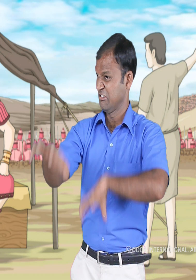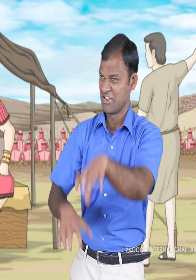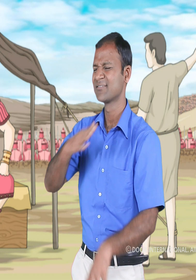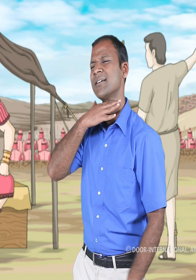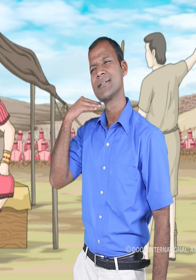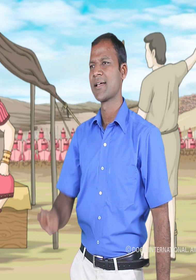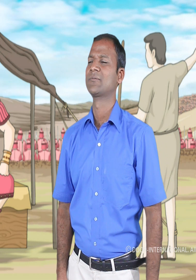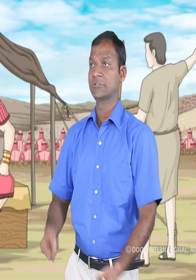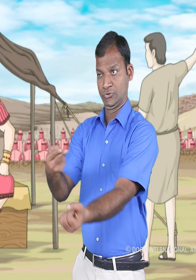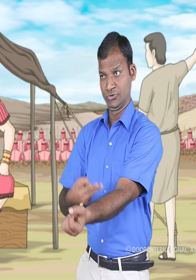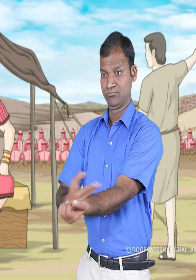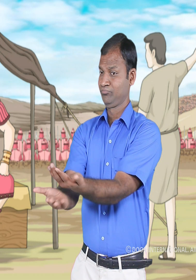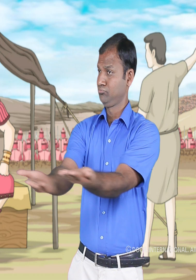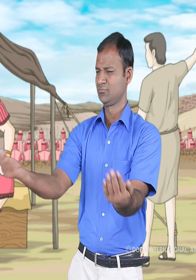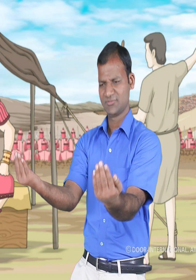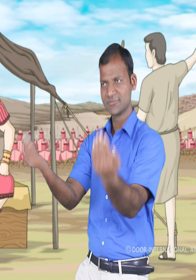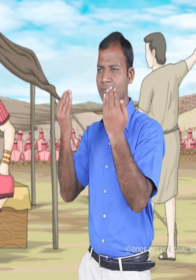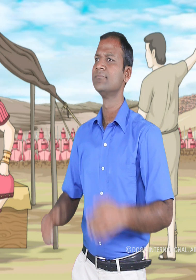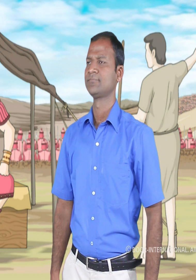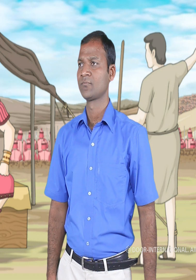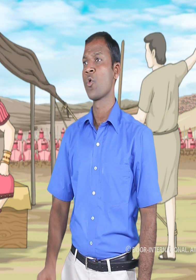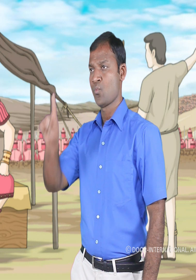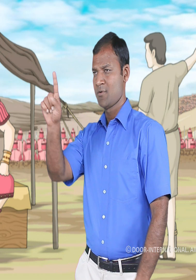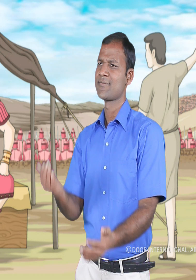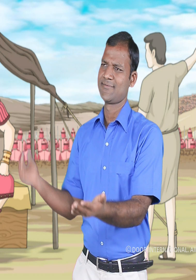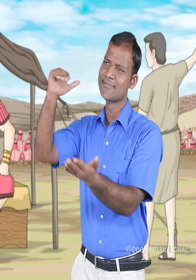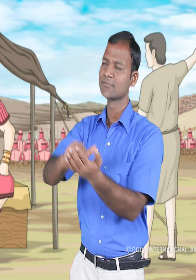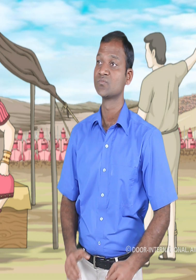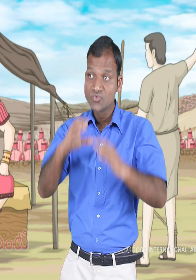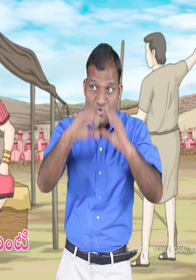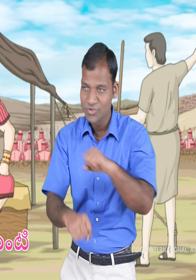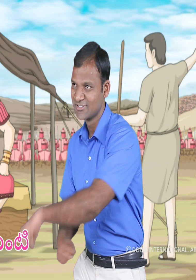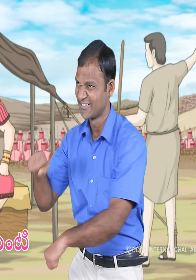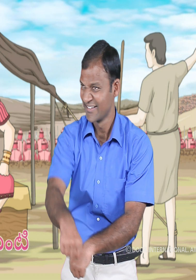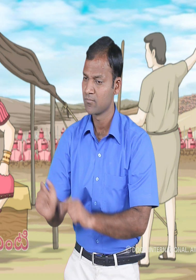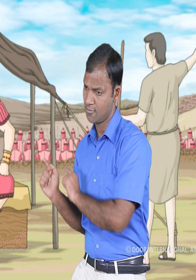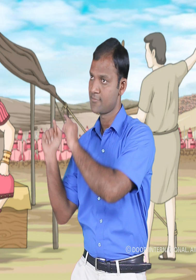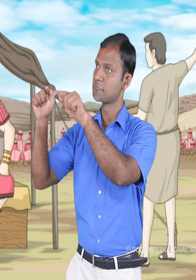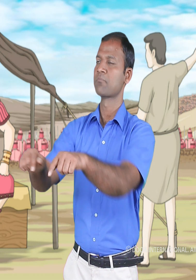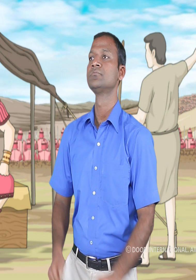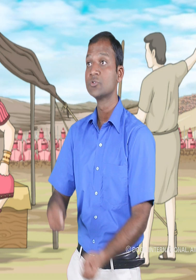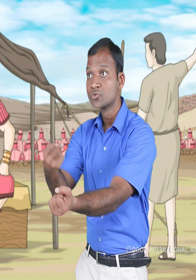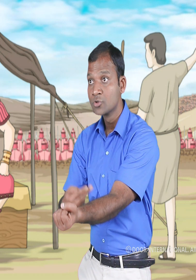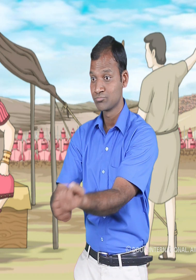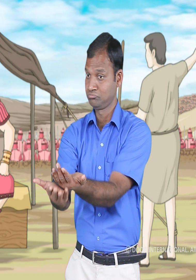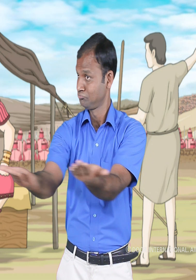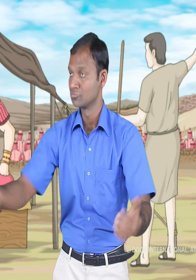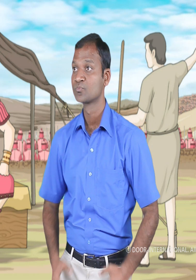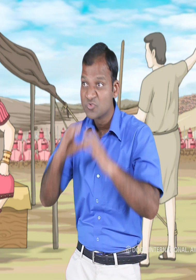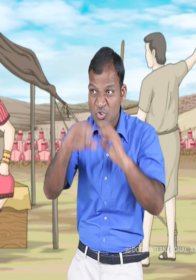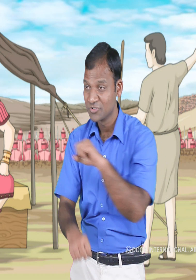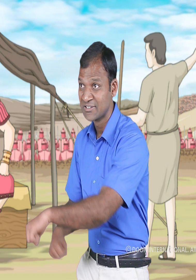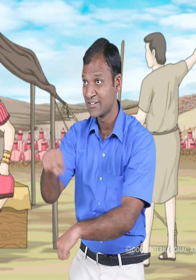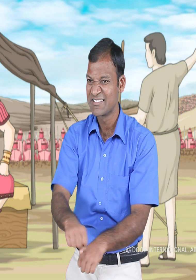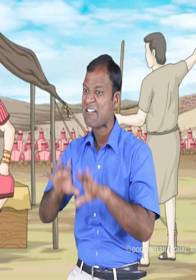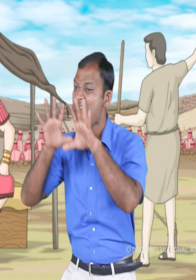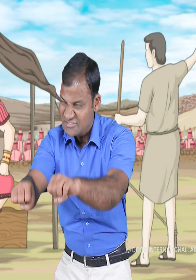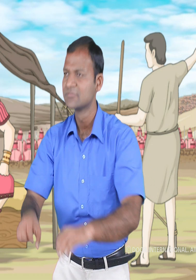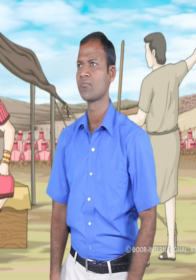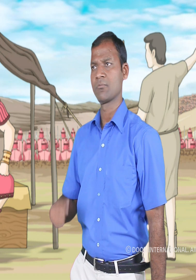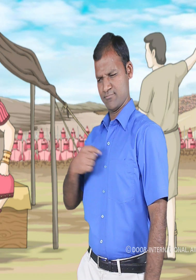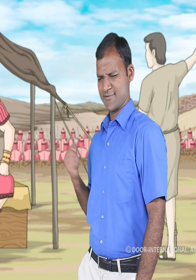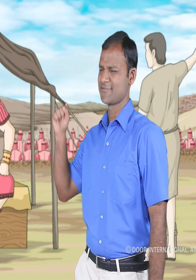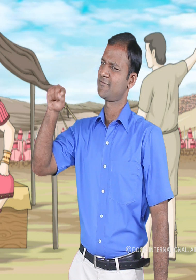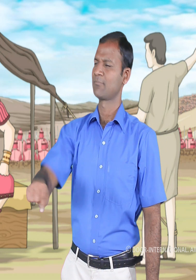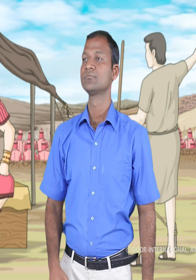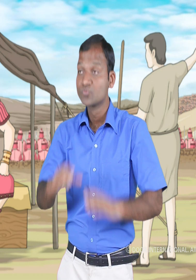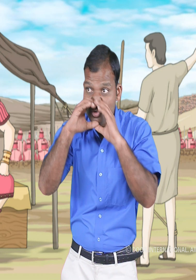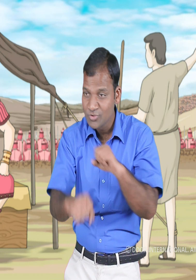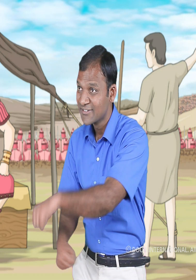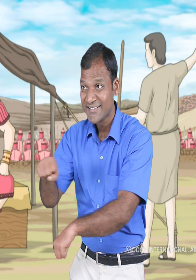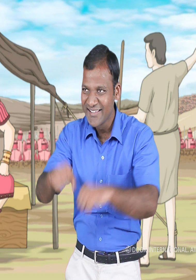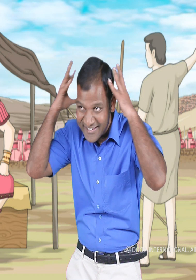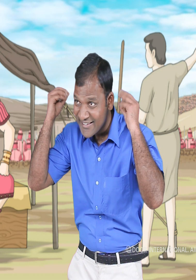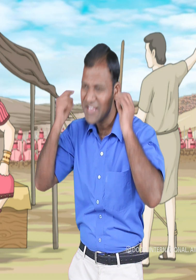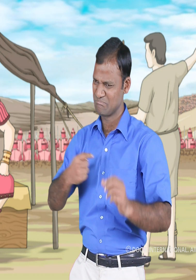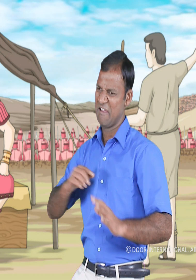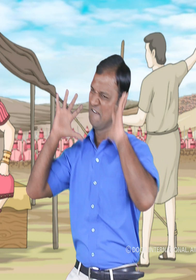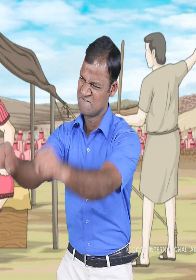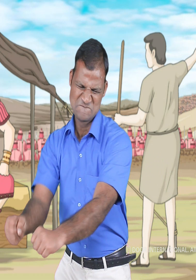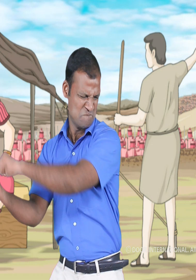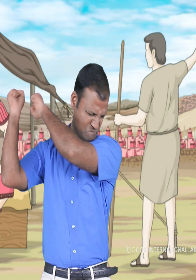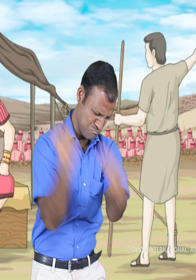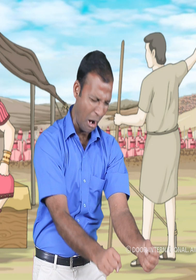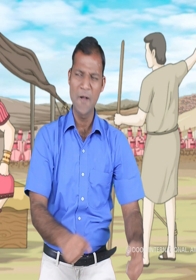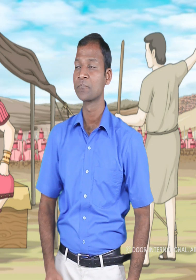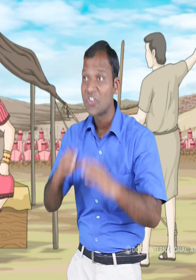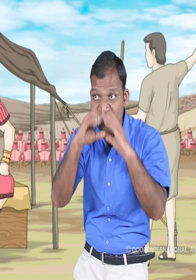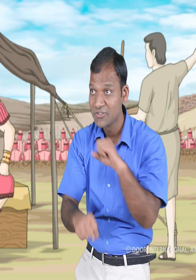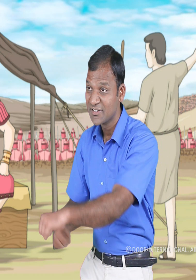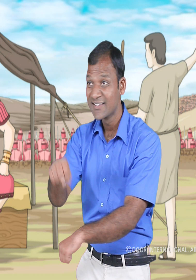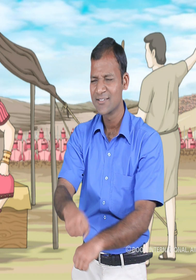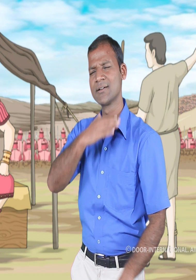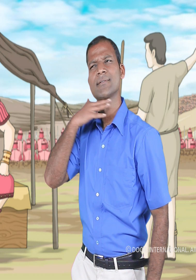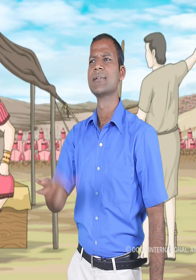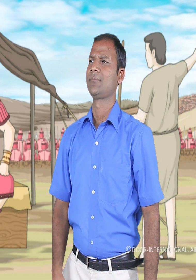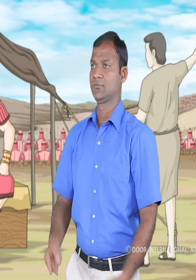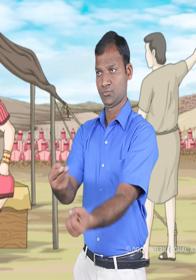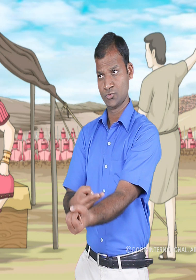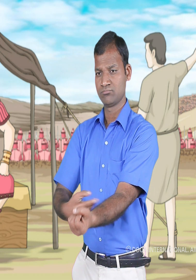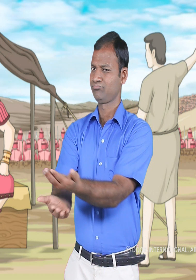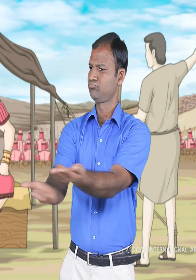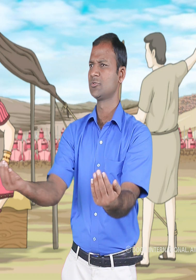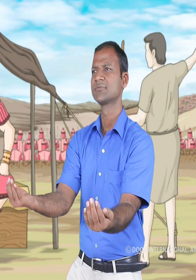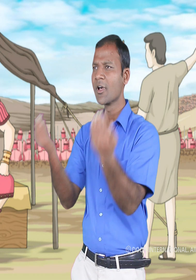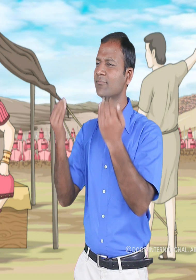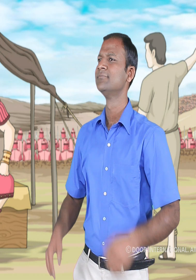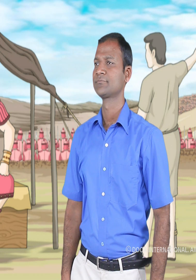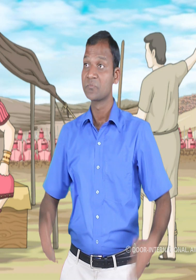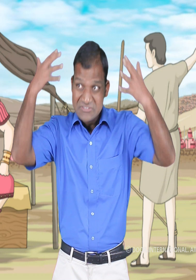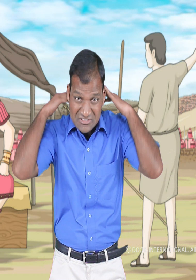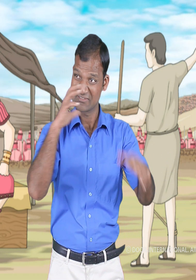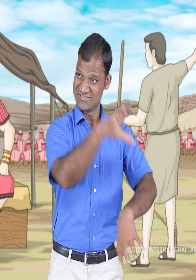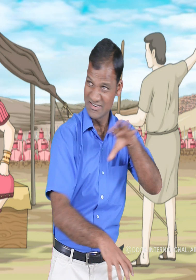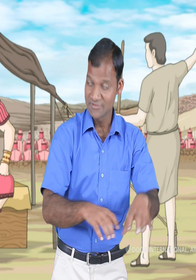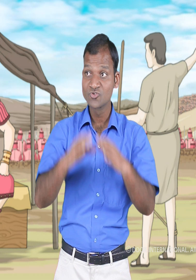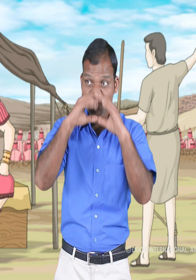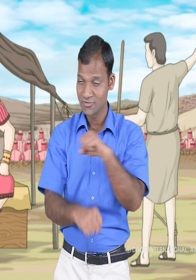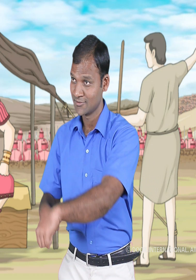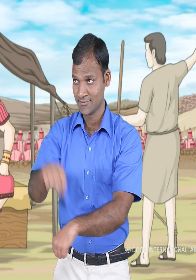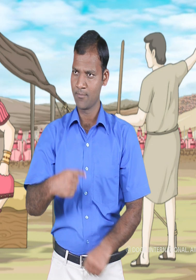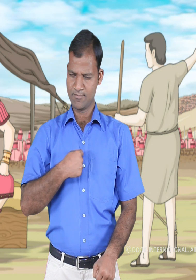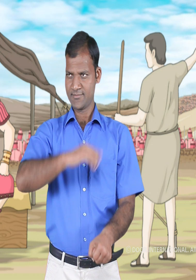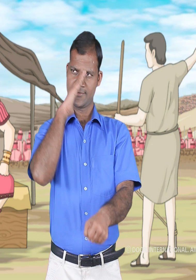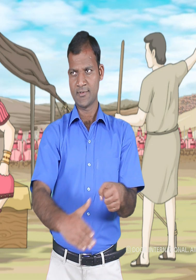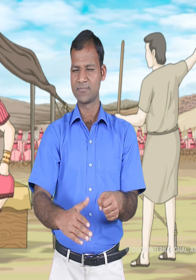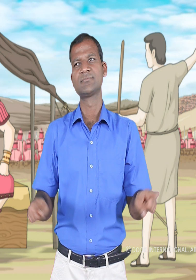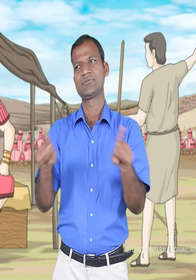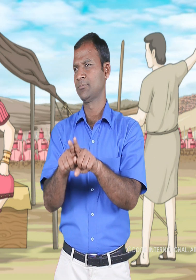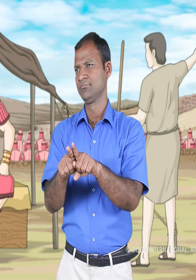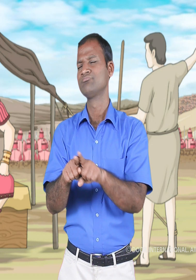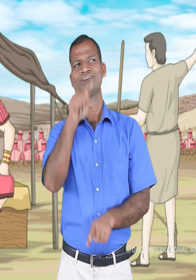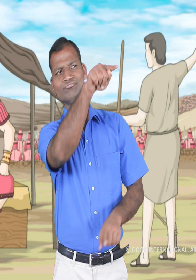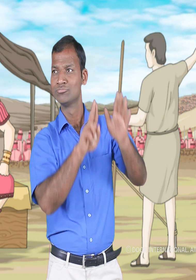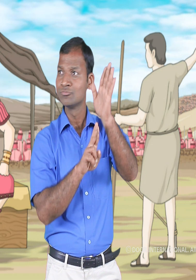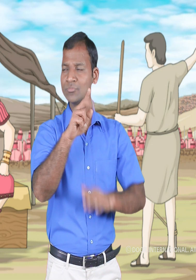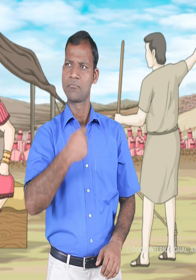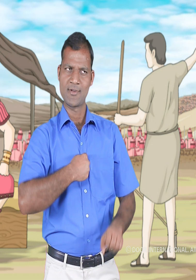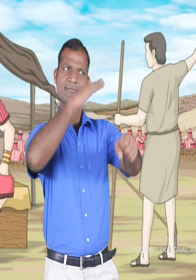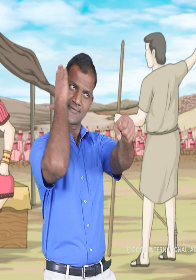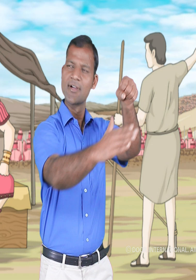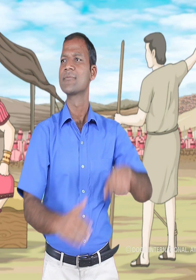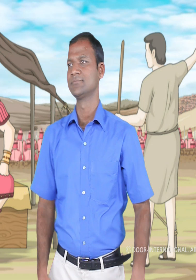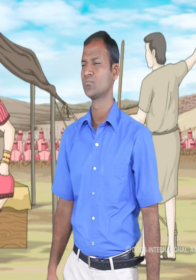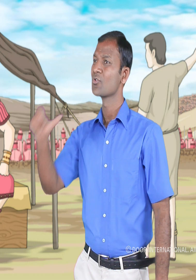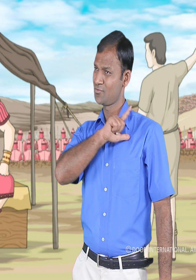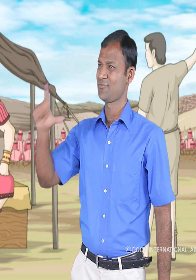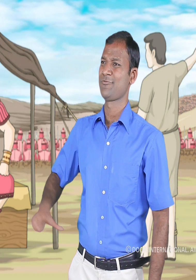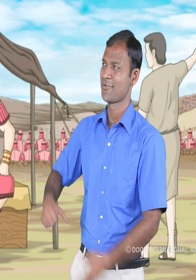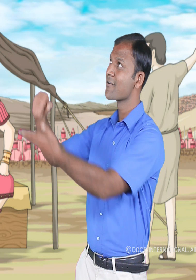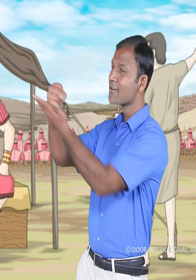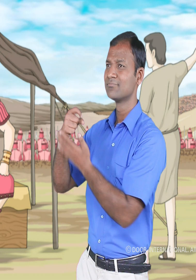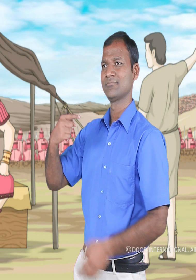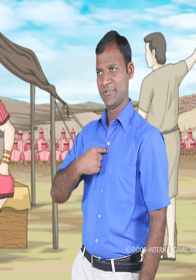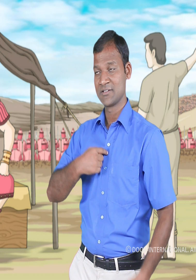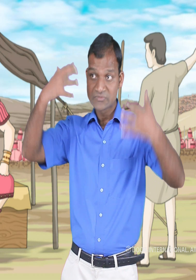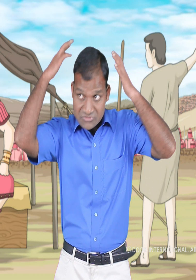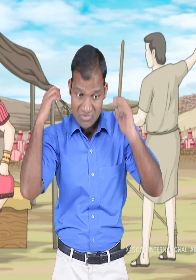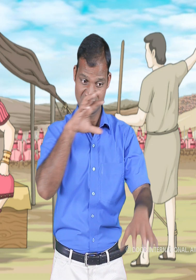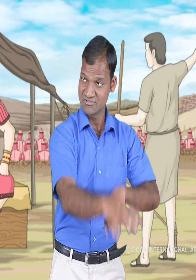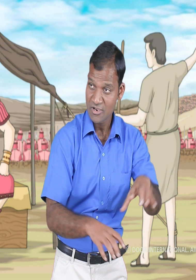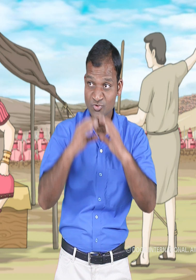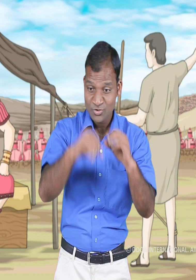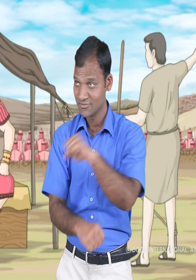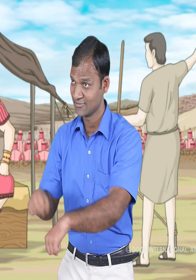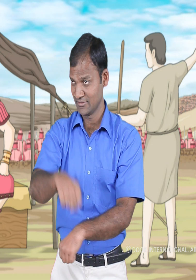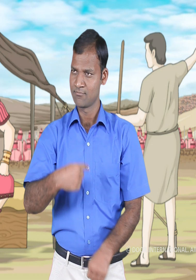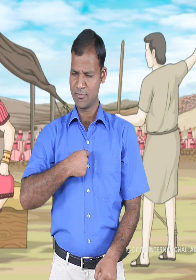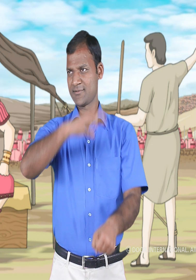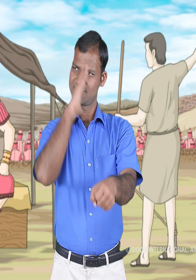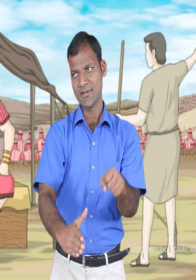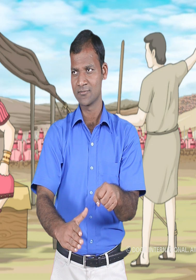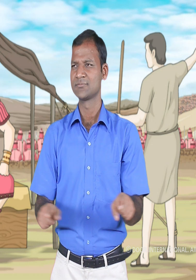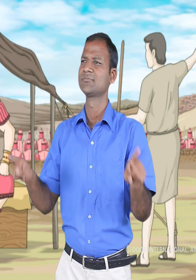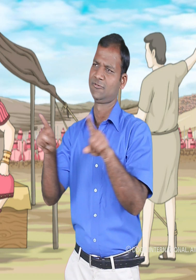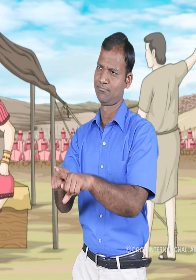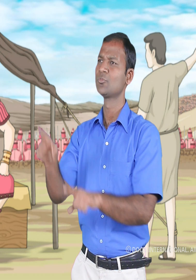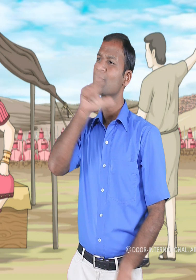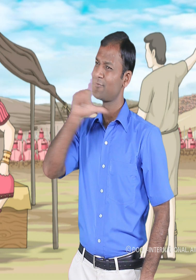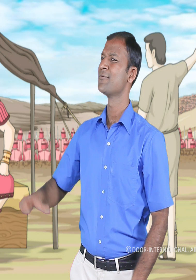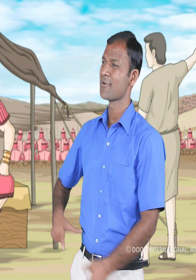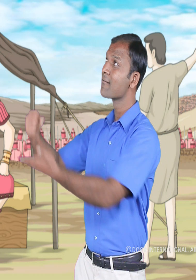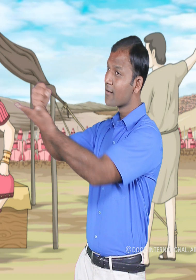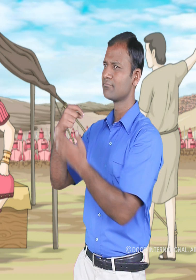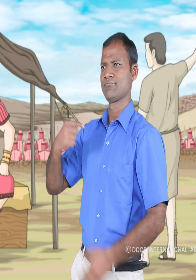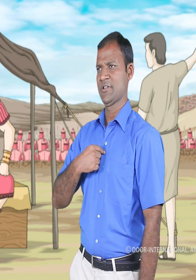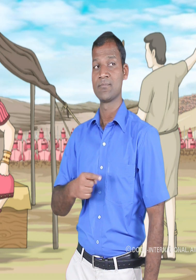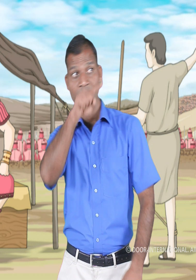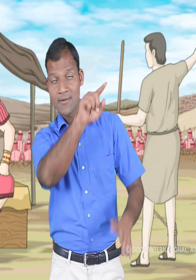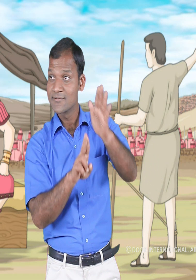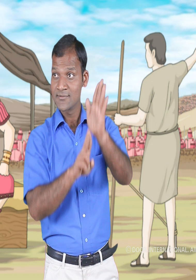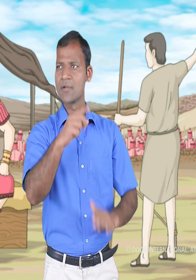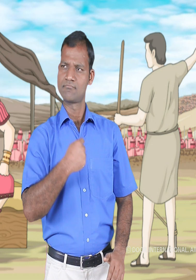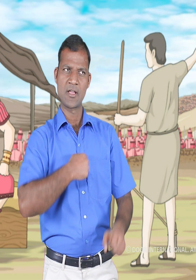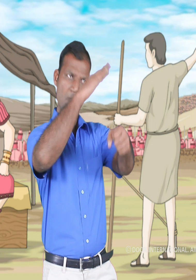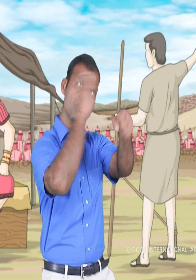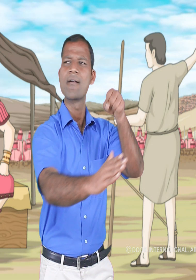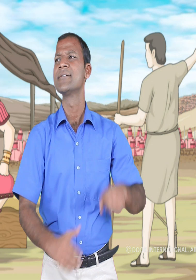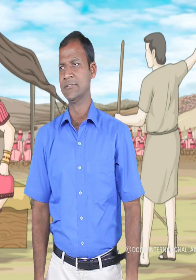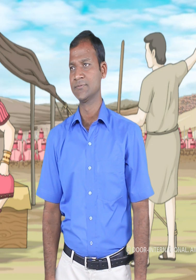If it reared up against me, I would grab it by its fur, strike it down, and kill it. Your servant has killed lions and bears; this uncircumcised Philistine will be like one of them, for he has defied the armies of the living God.”